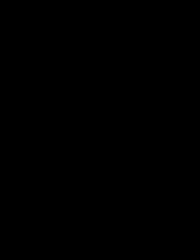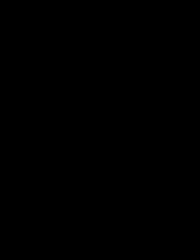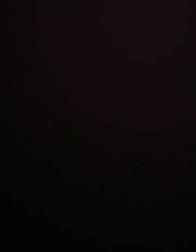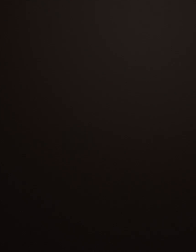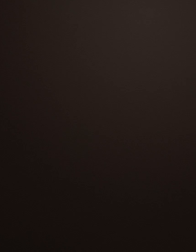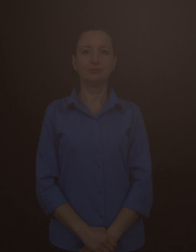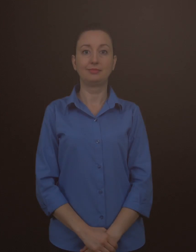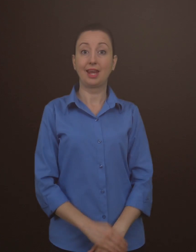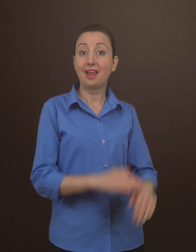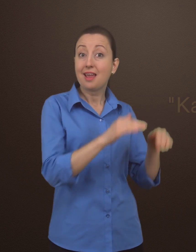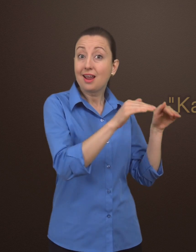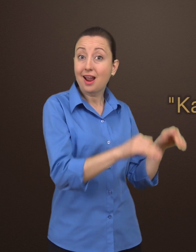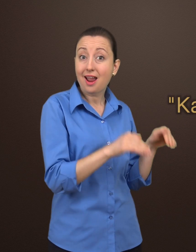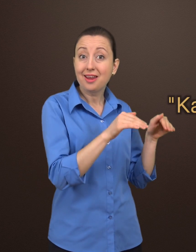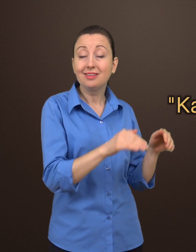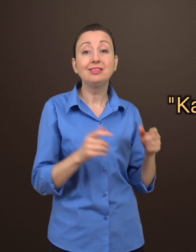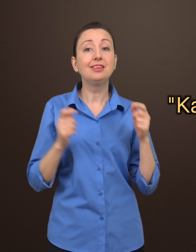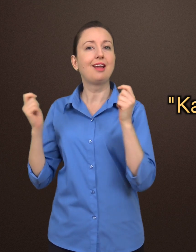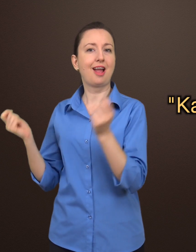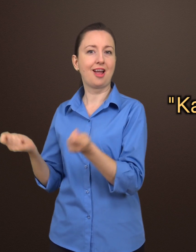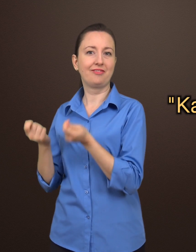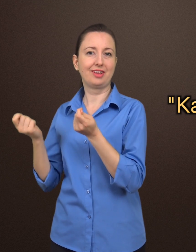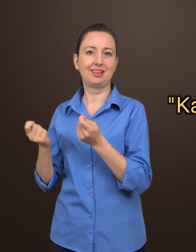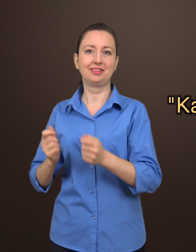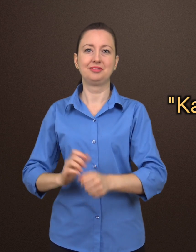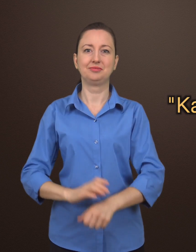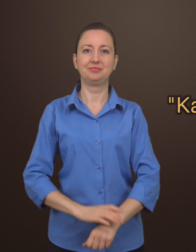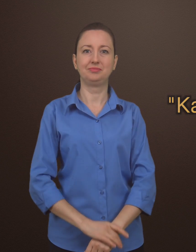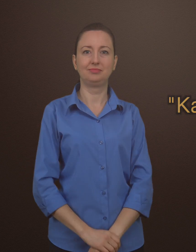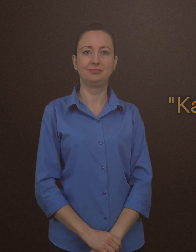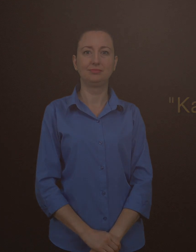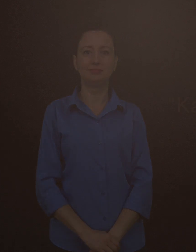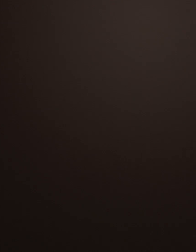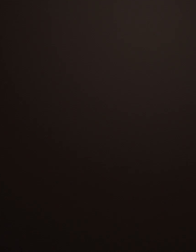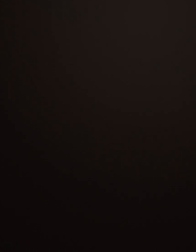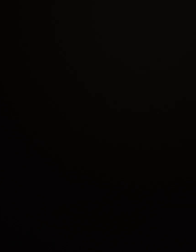Cain and Abel